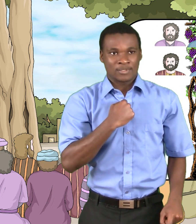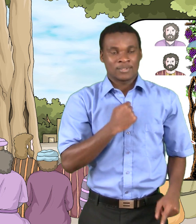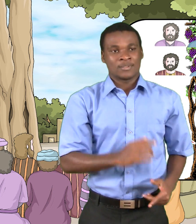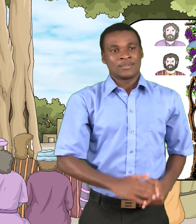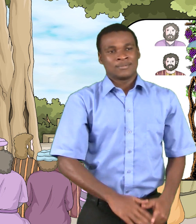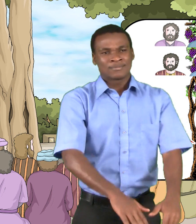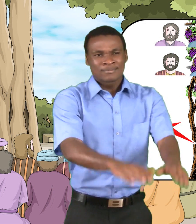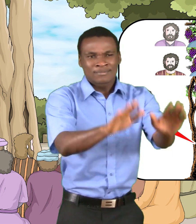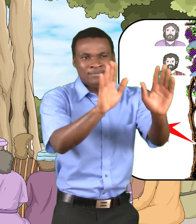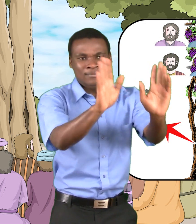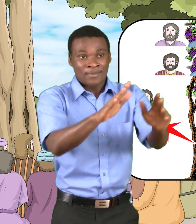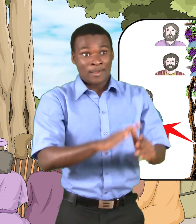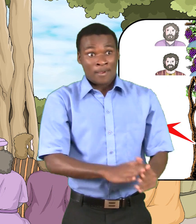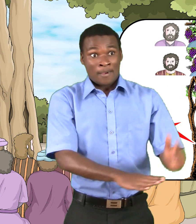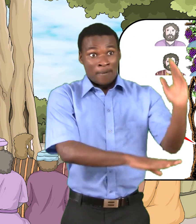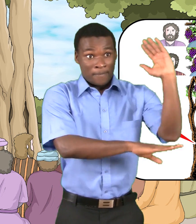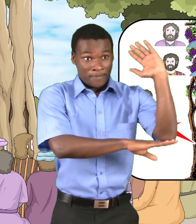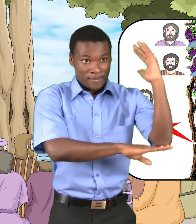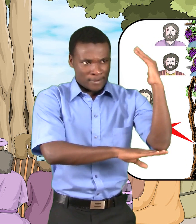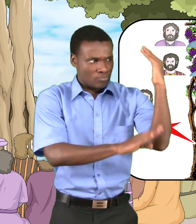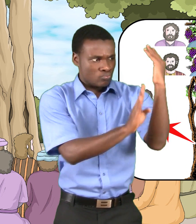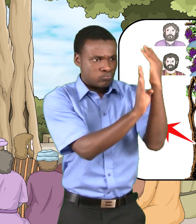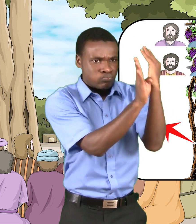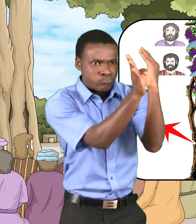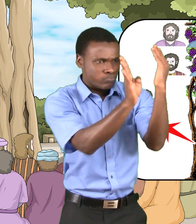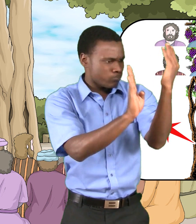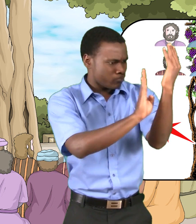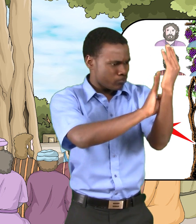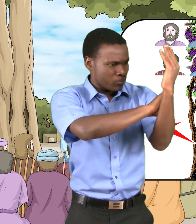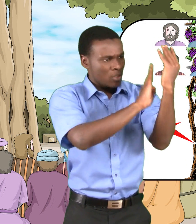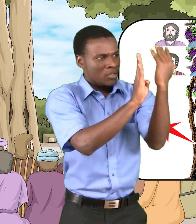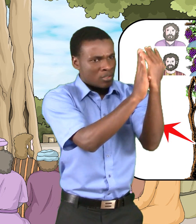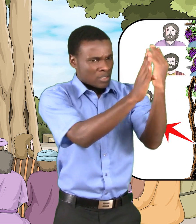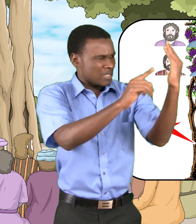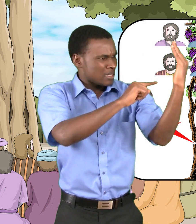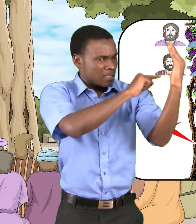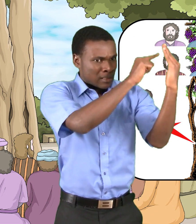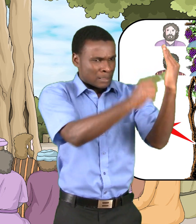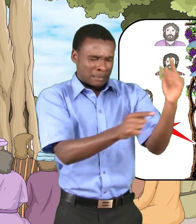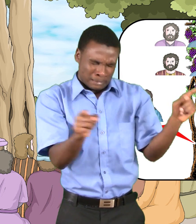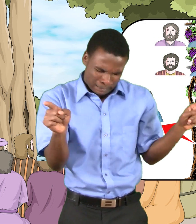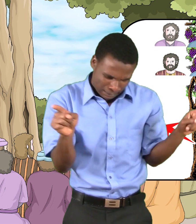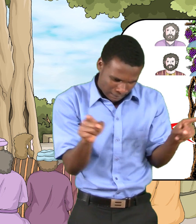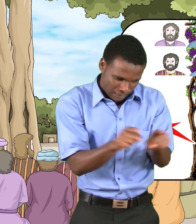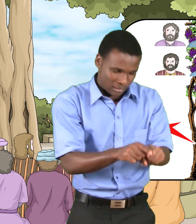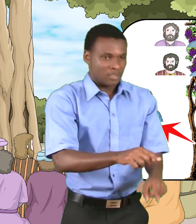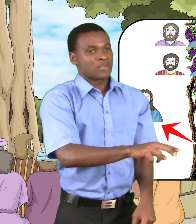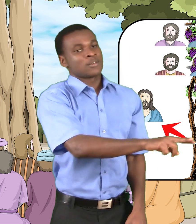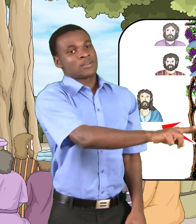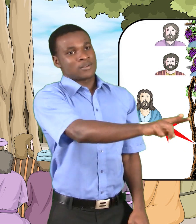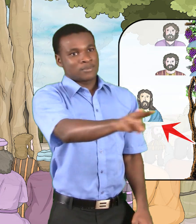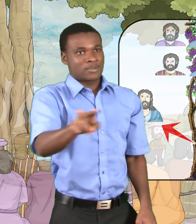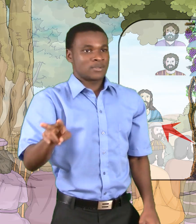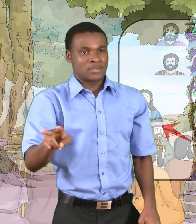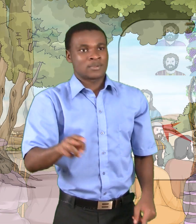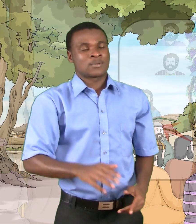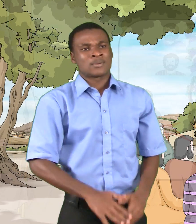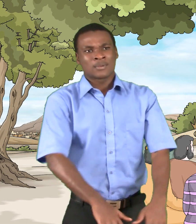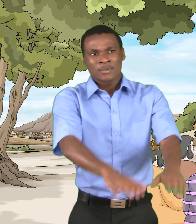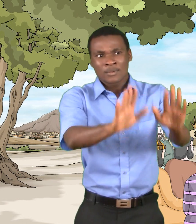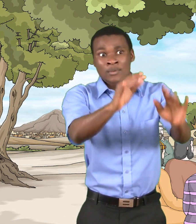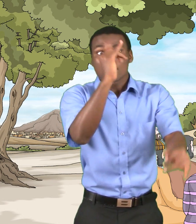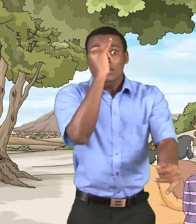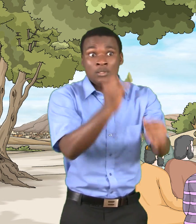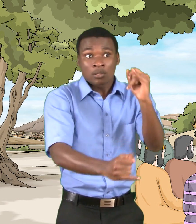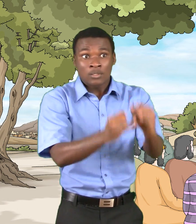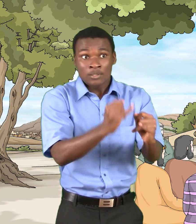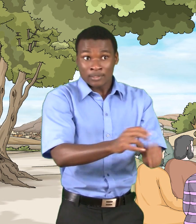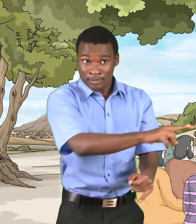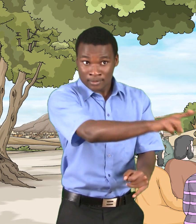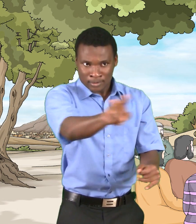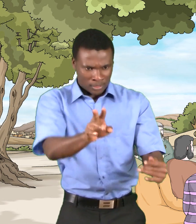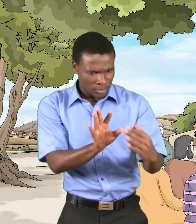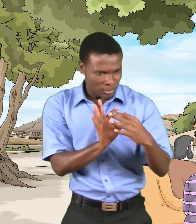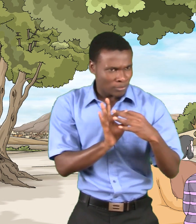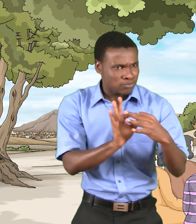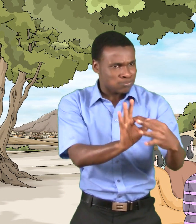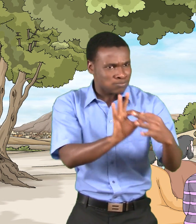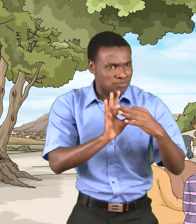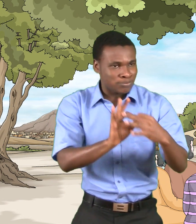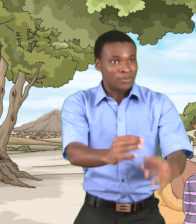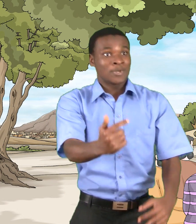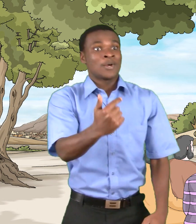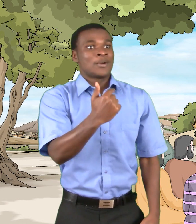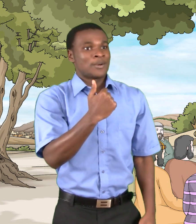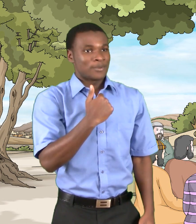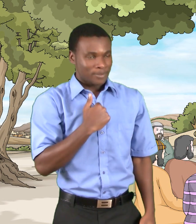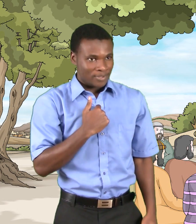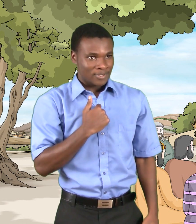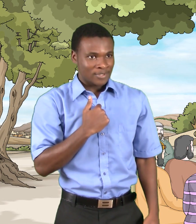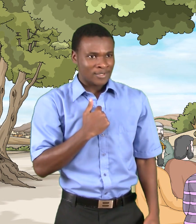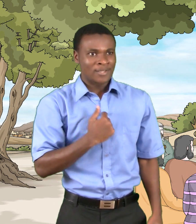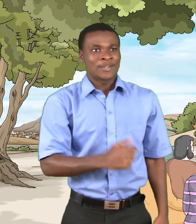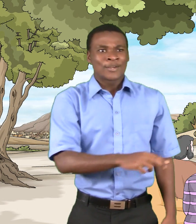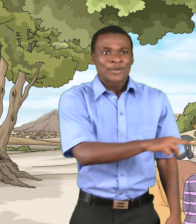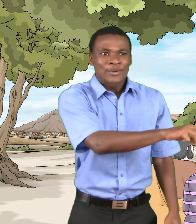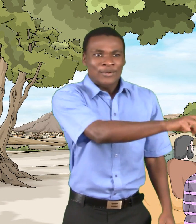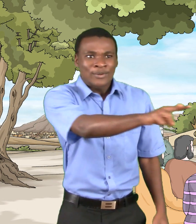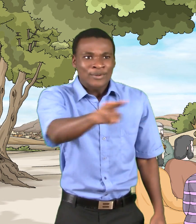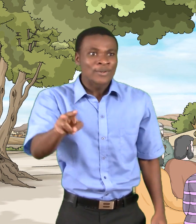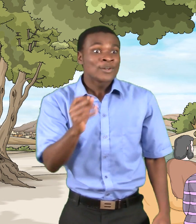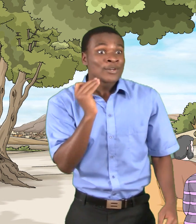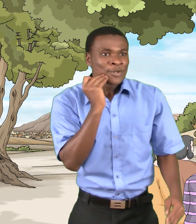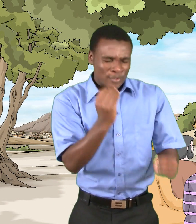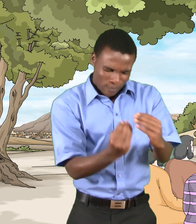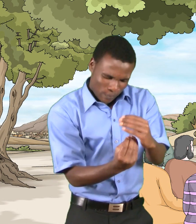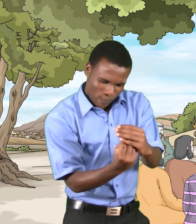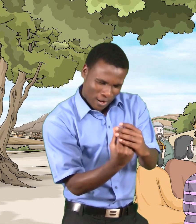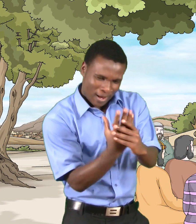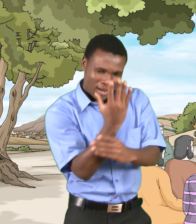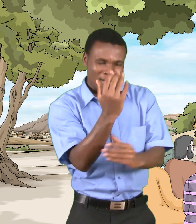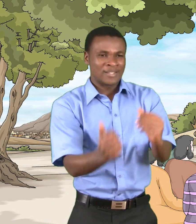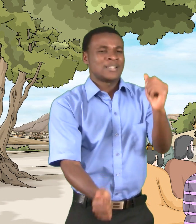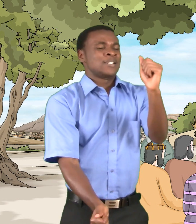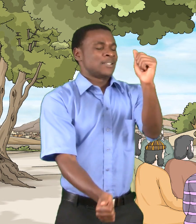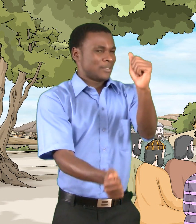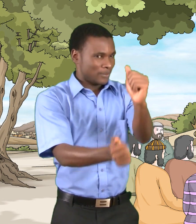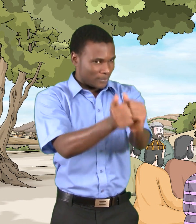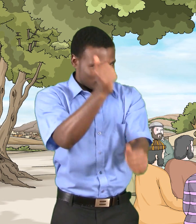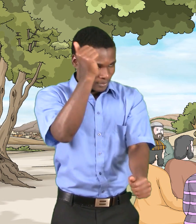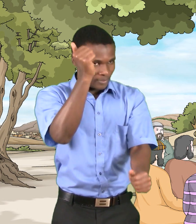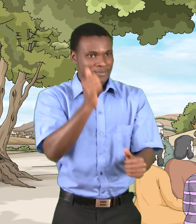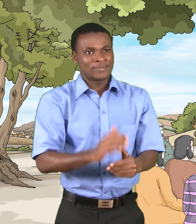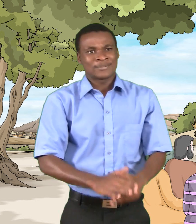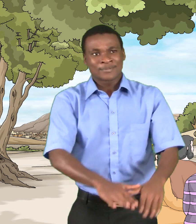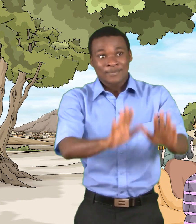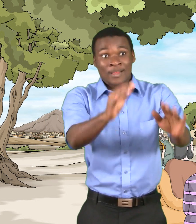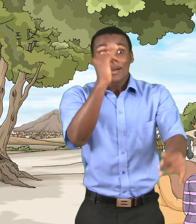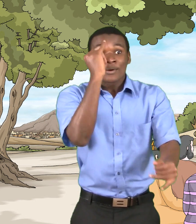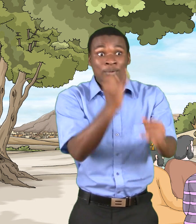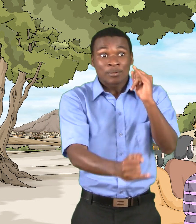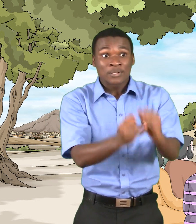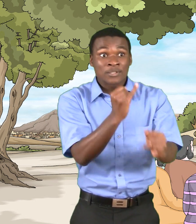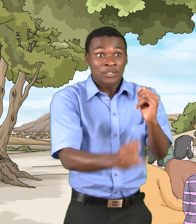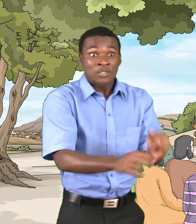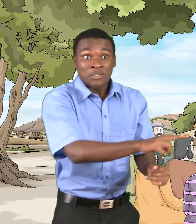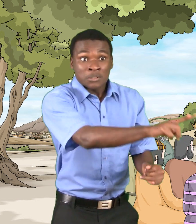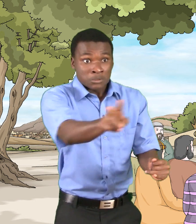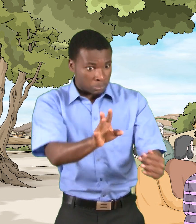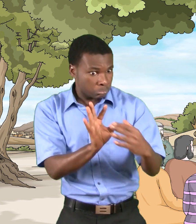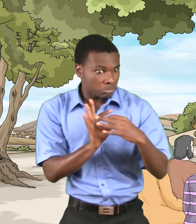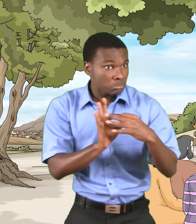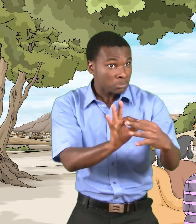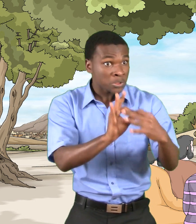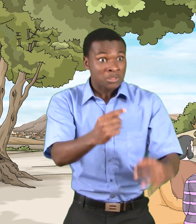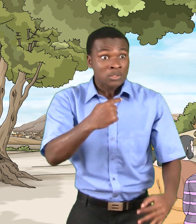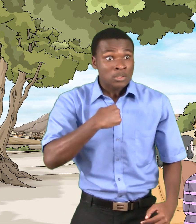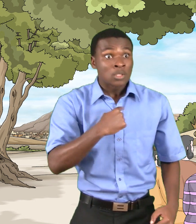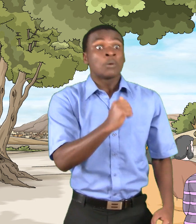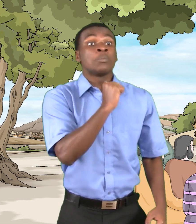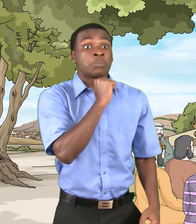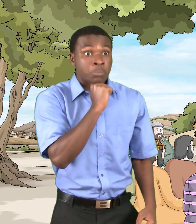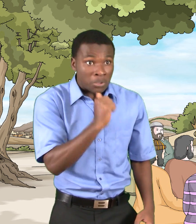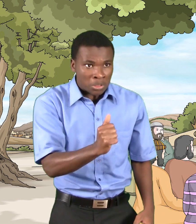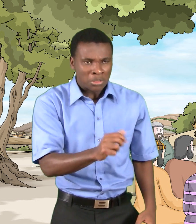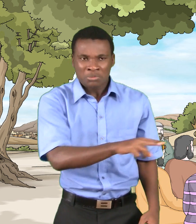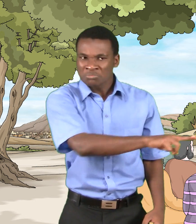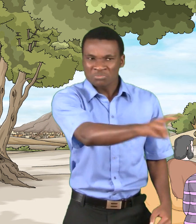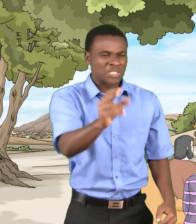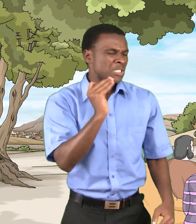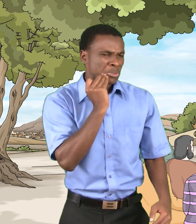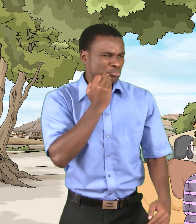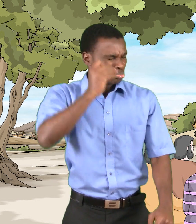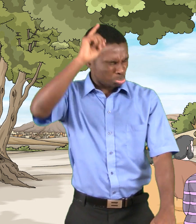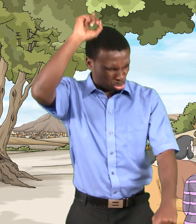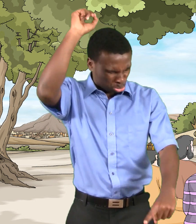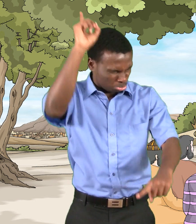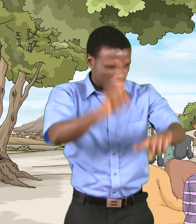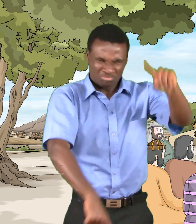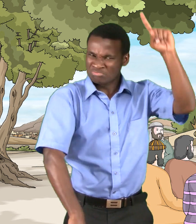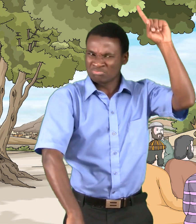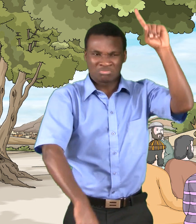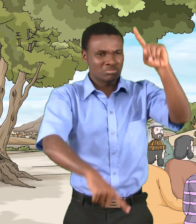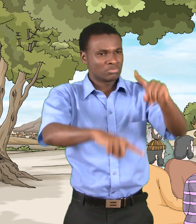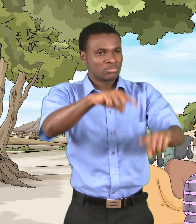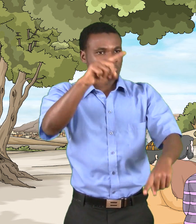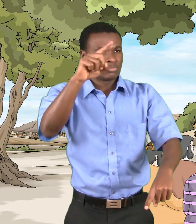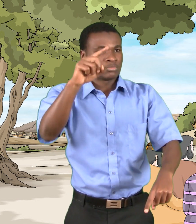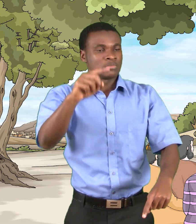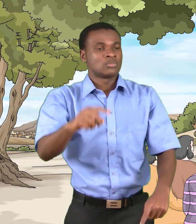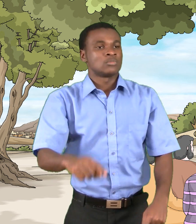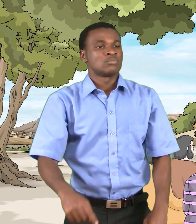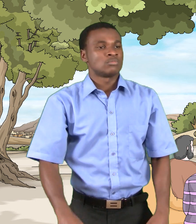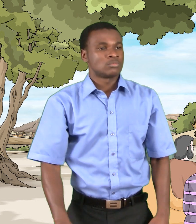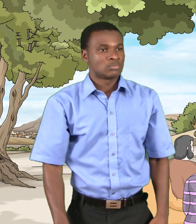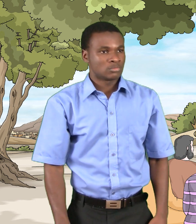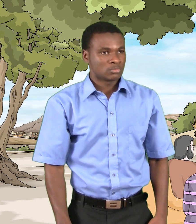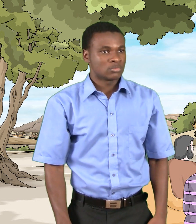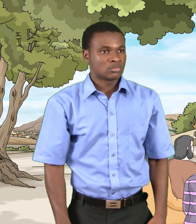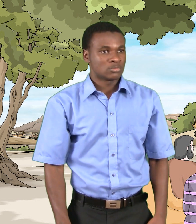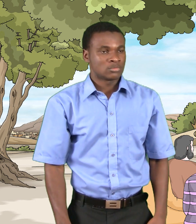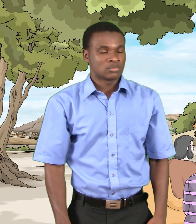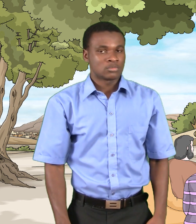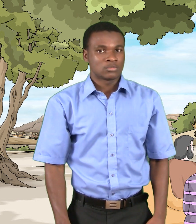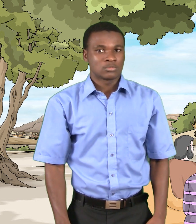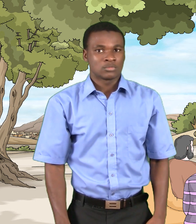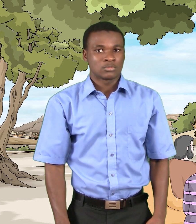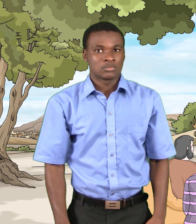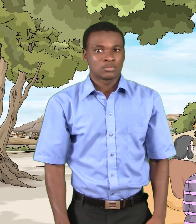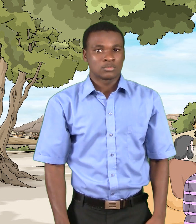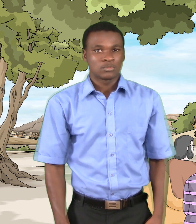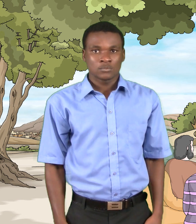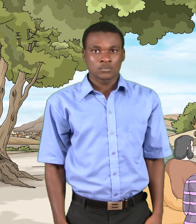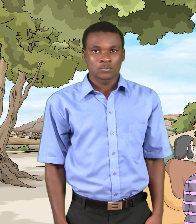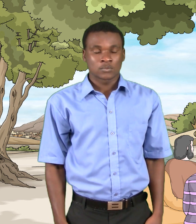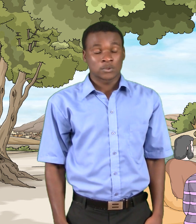The one who remains in Me, and I in him, will bear much fruit.